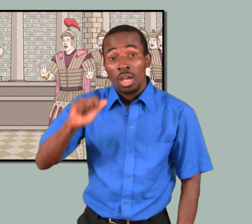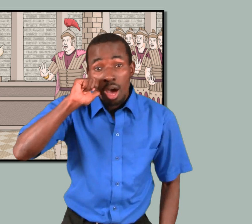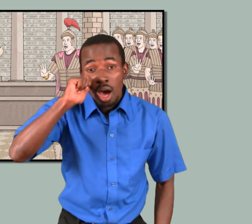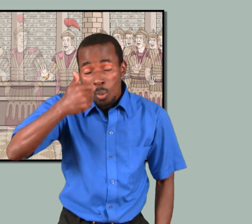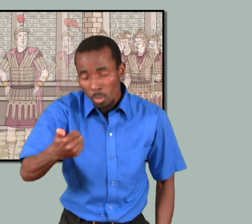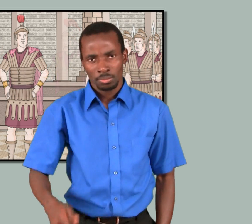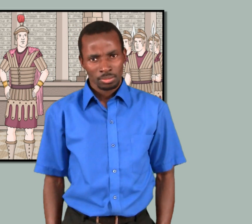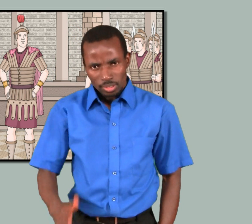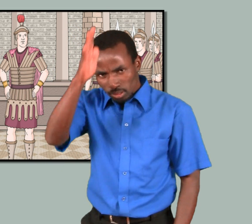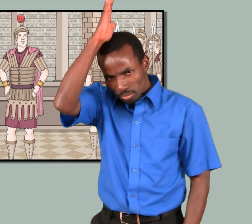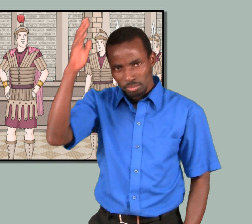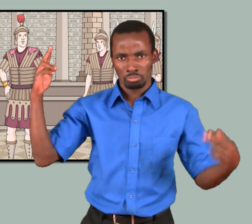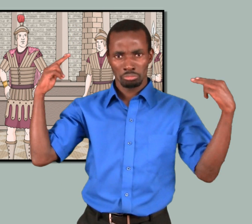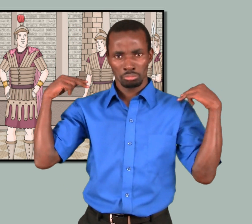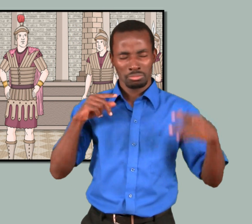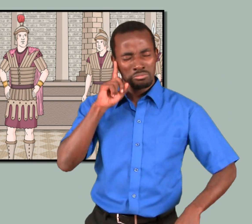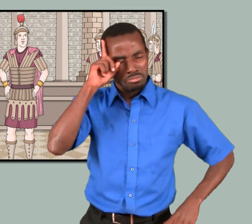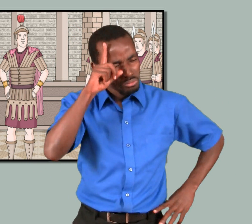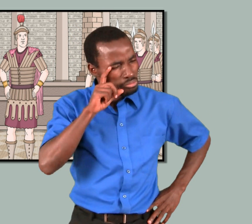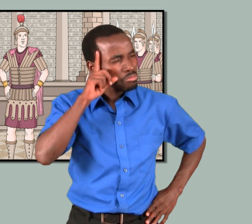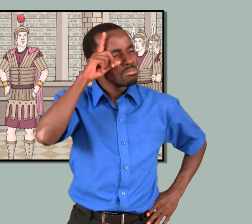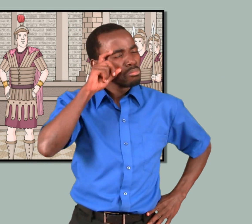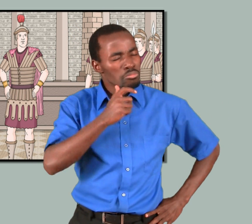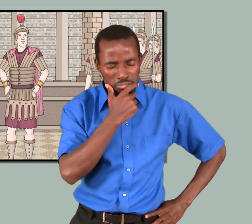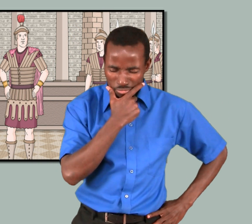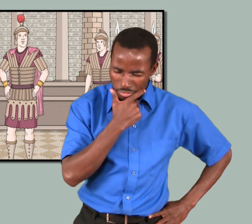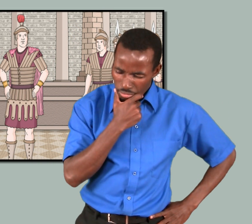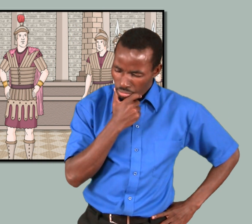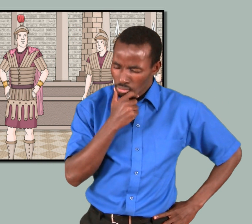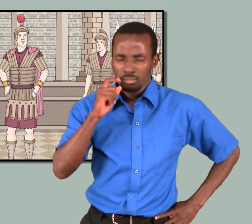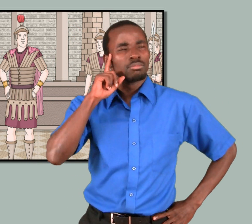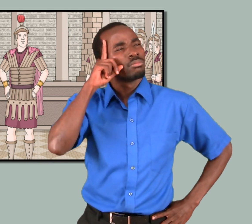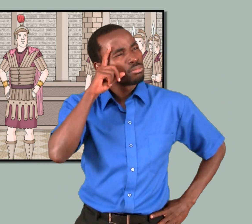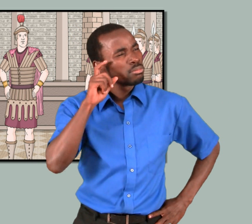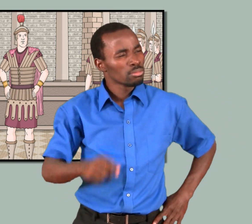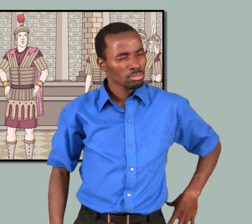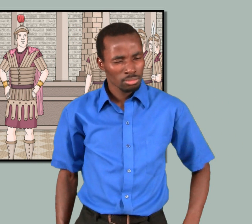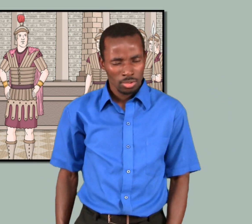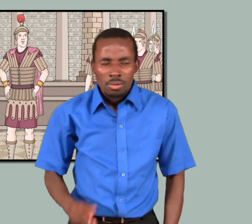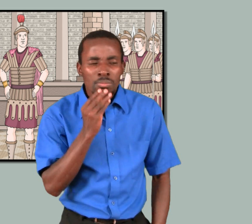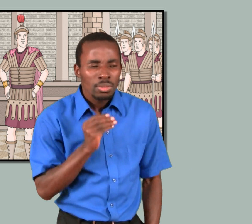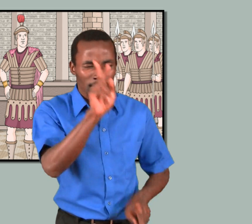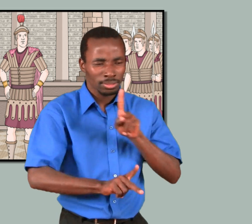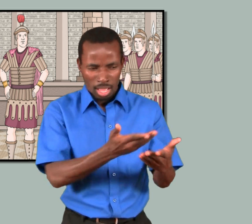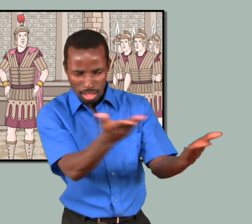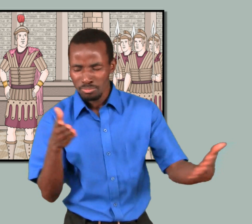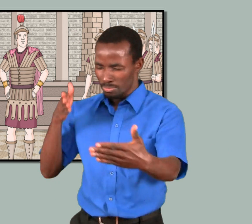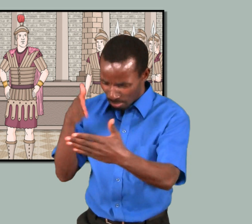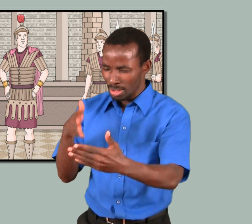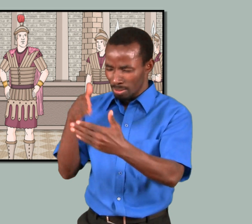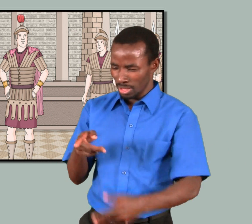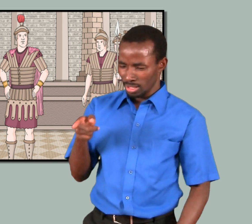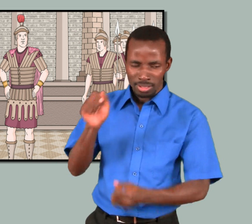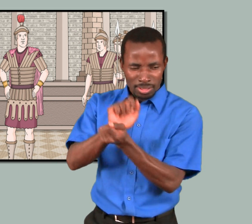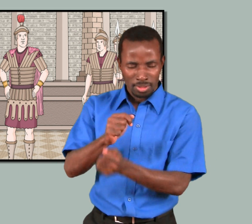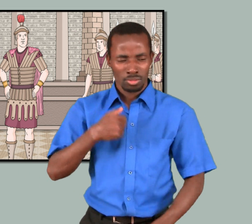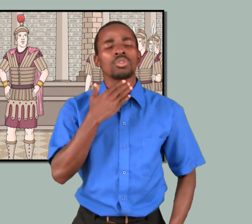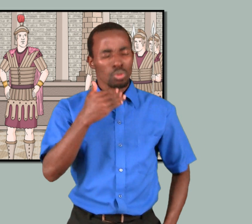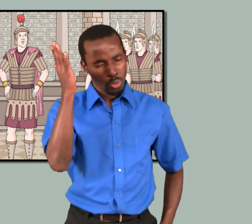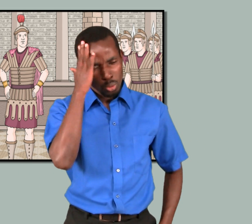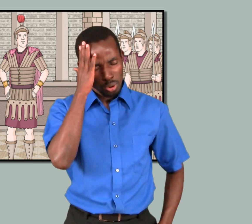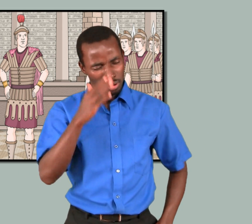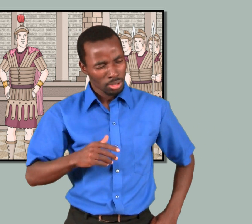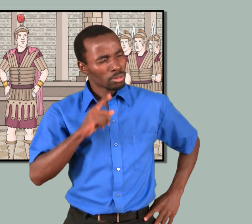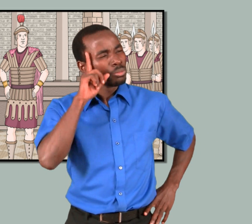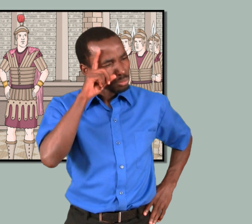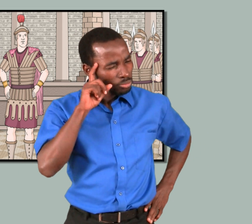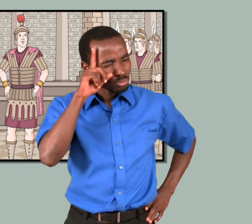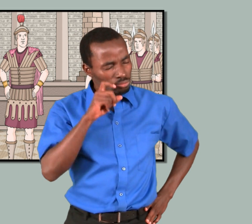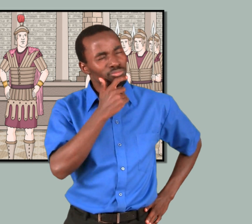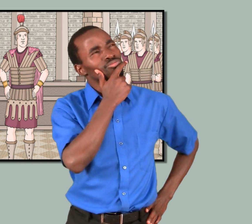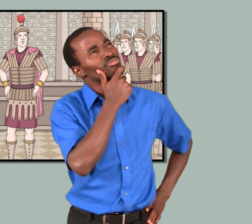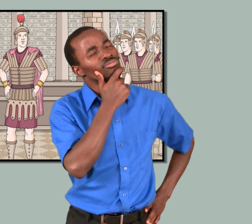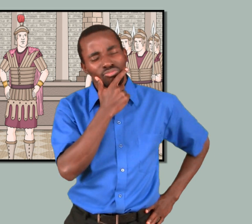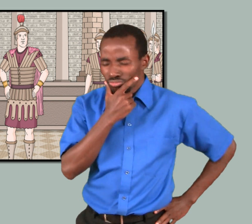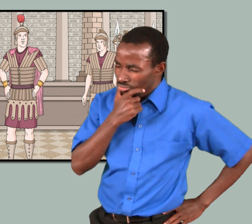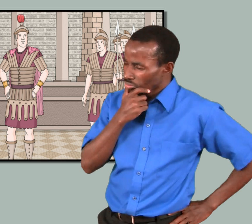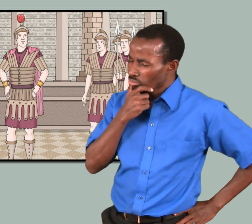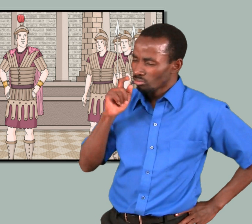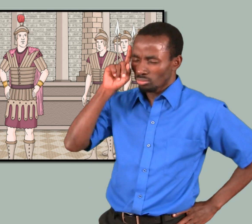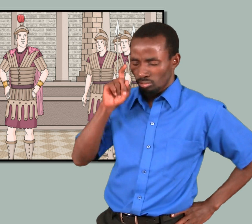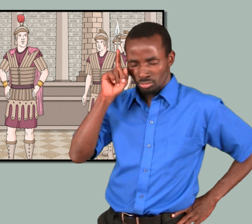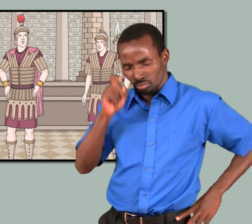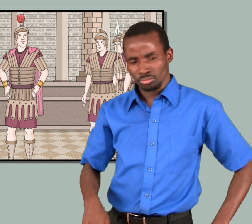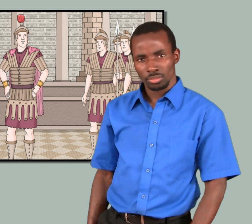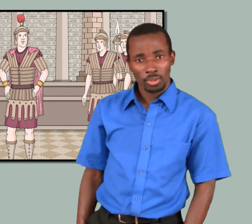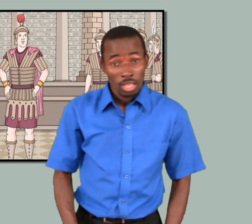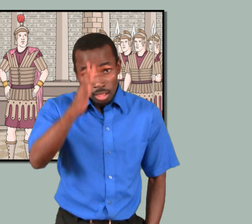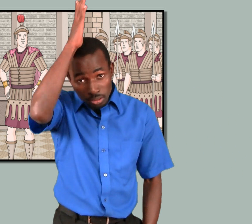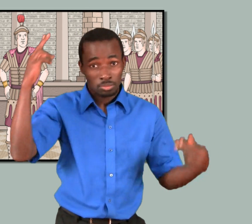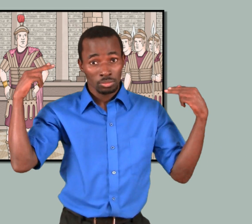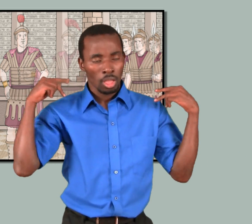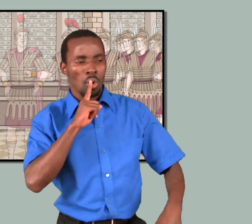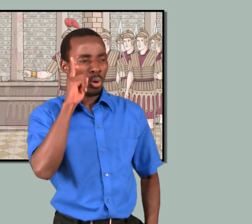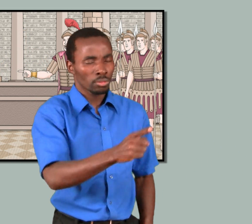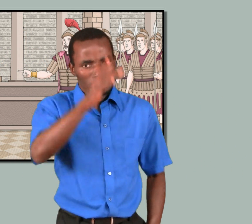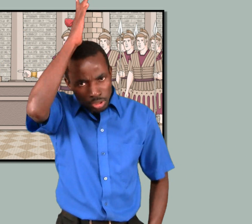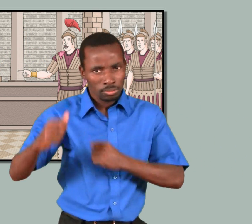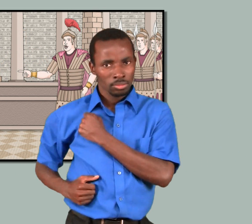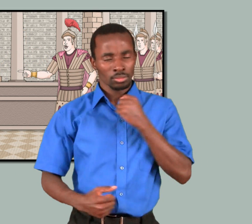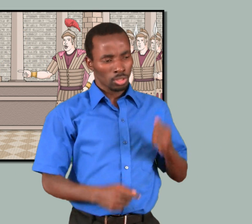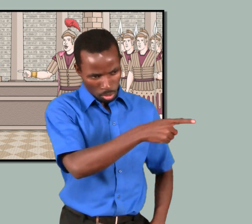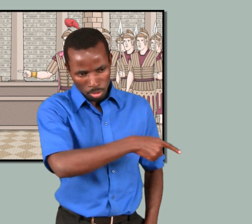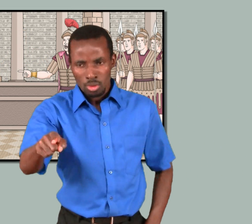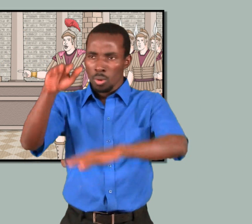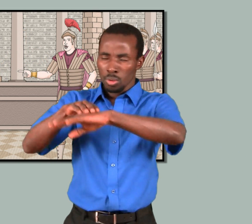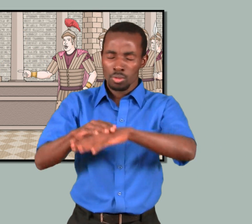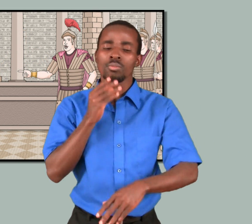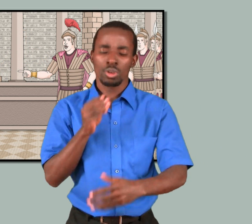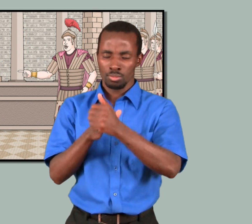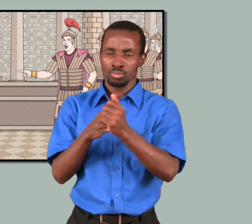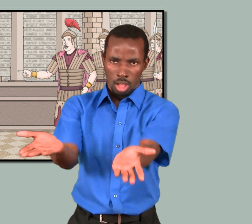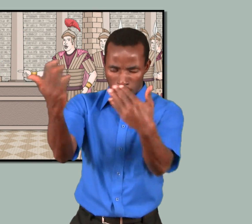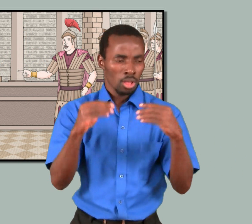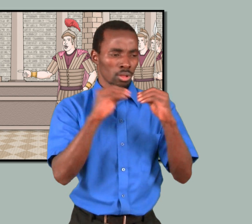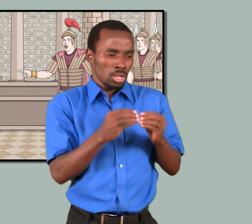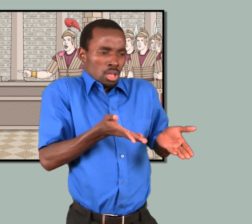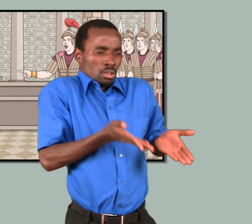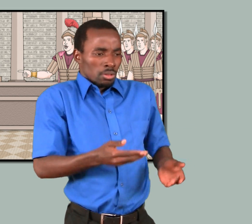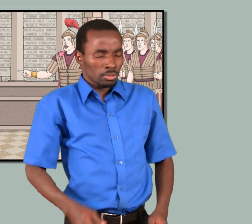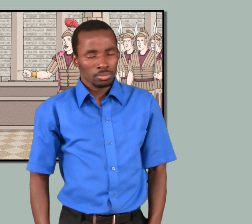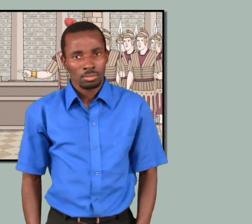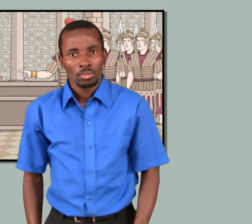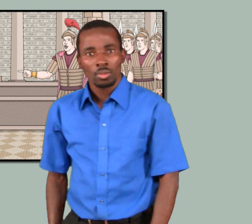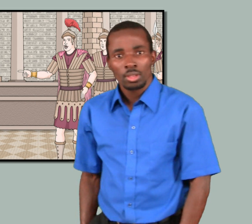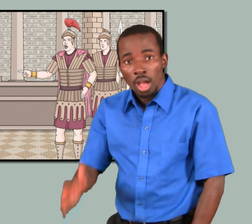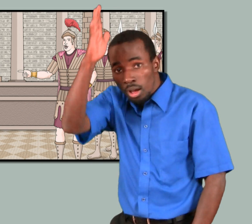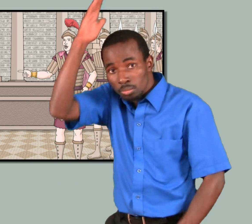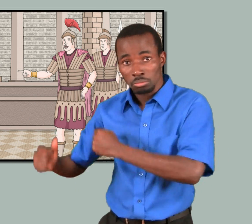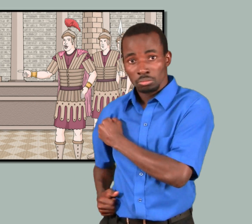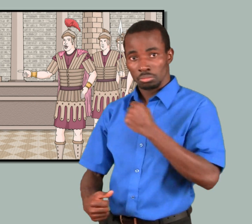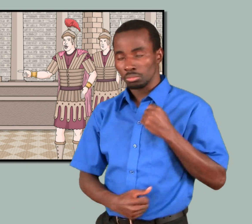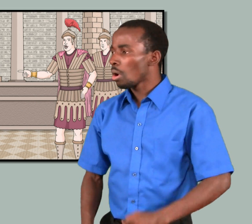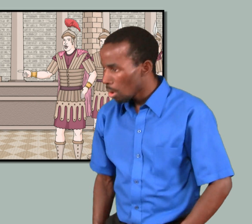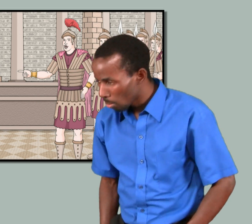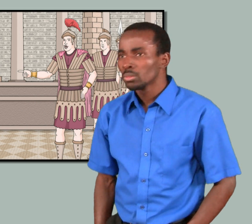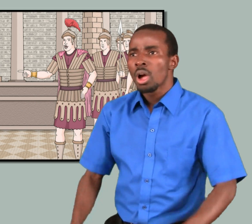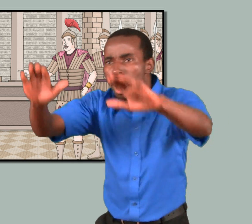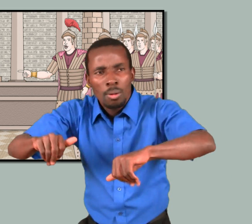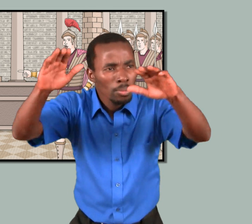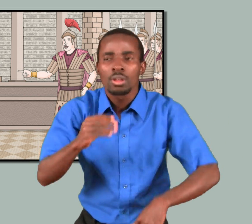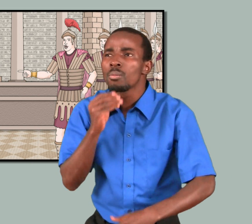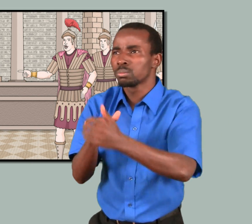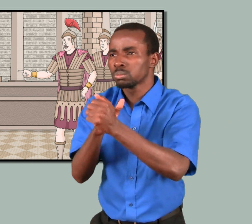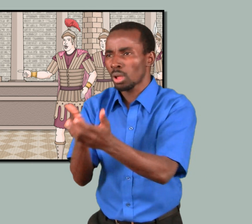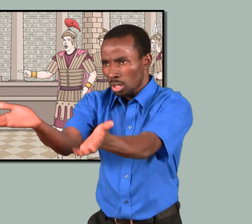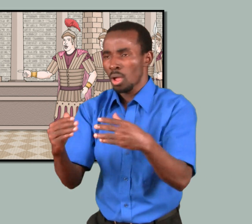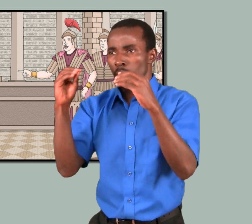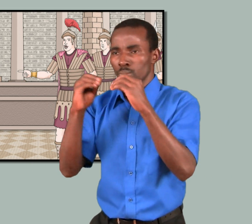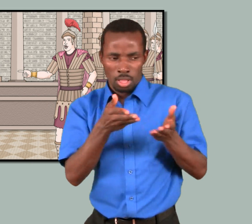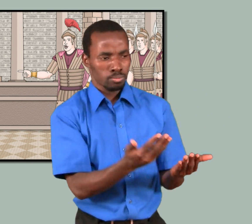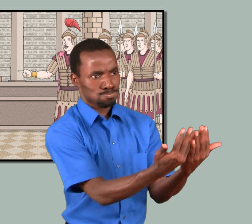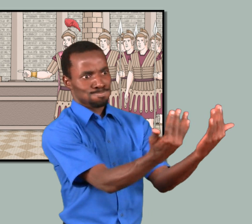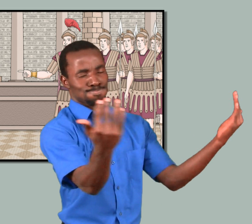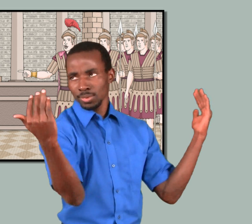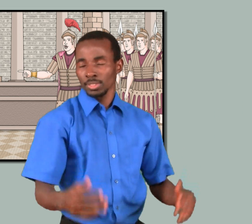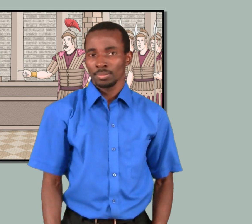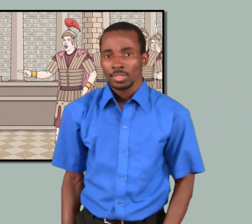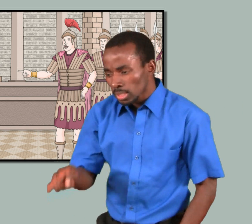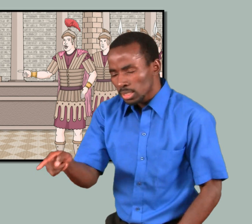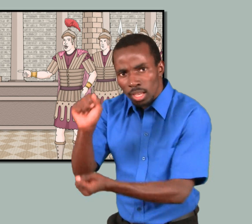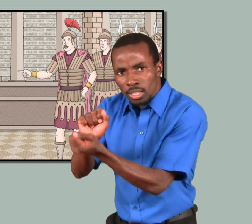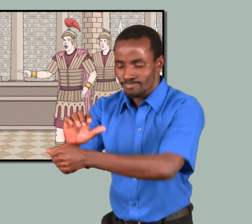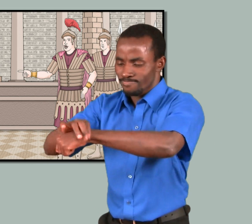The next day the commander, wanting to learn the real reason Paul was accused by the Jews, released him and ordered the chief priests and the whole Sanhedrin to assemble.